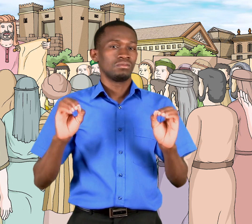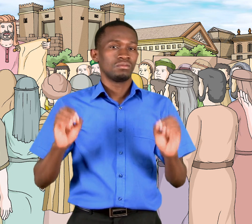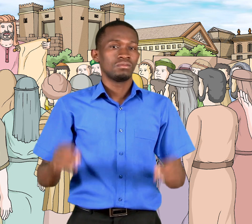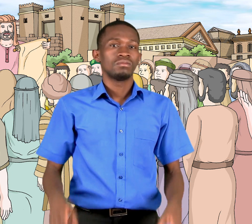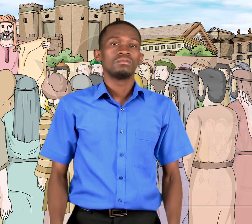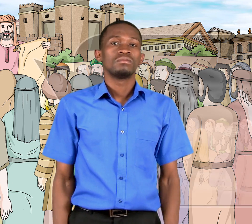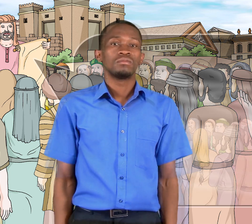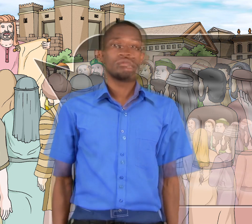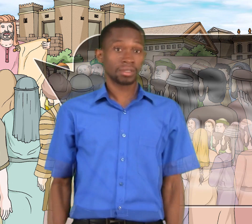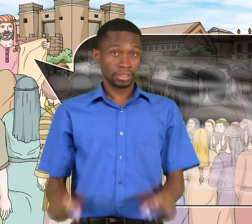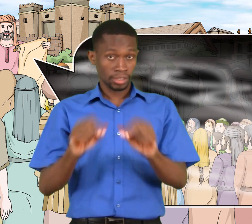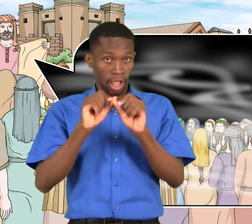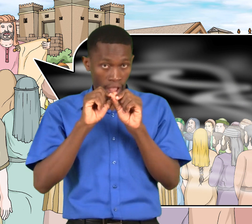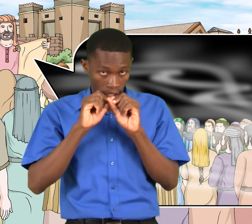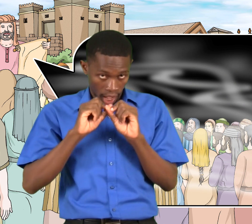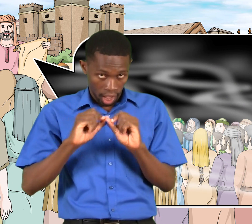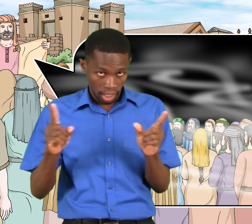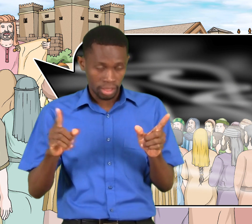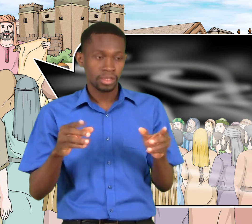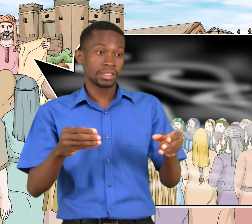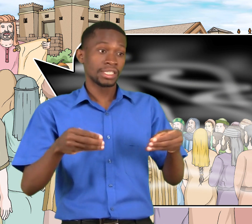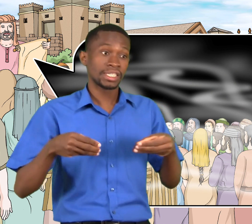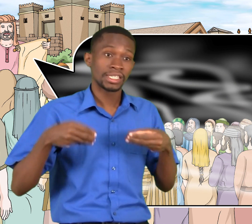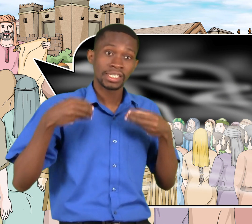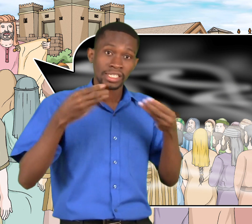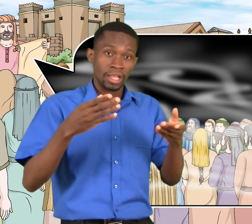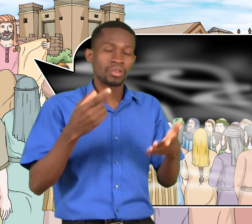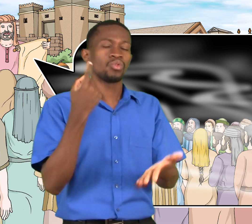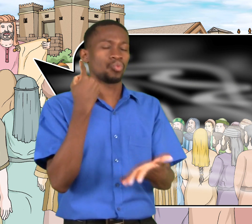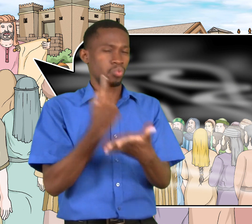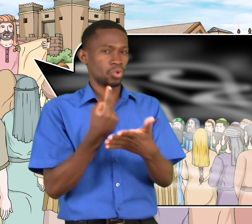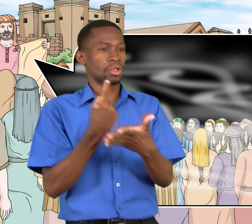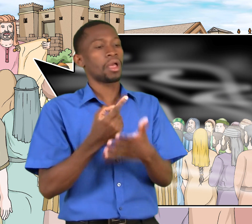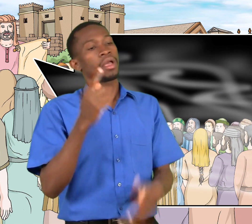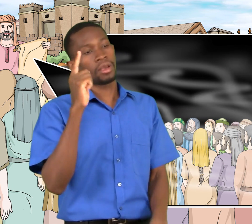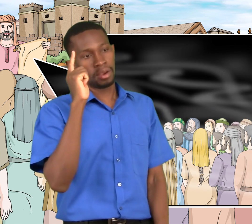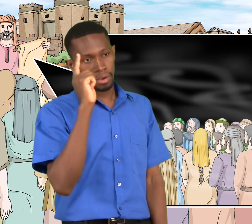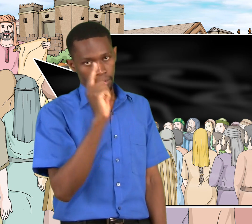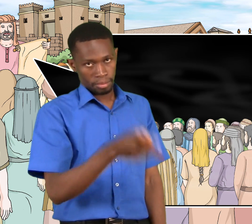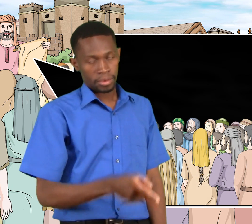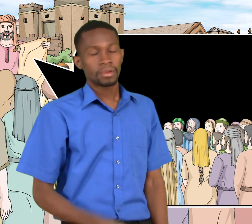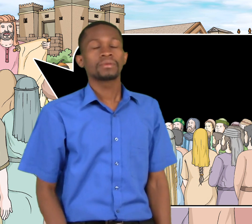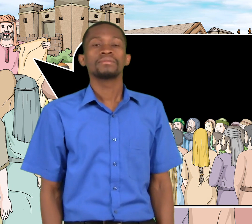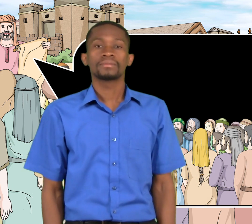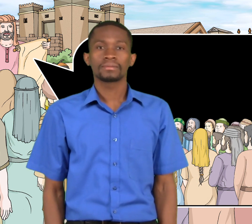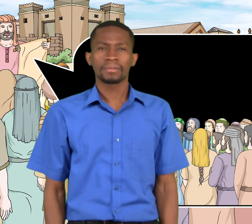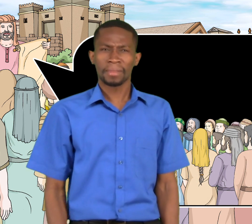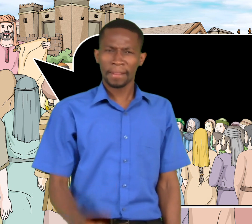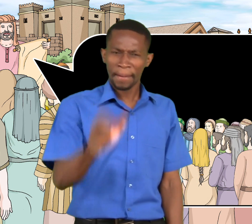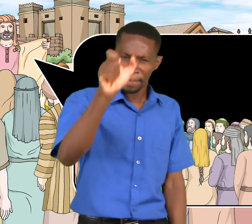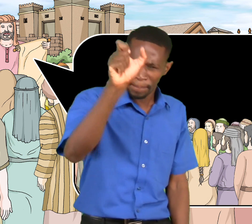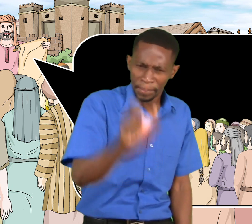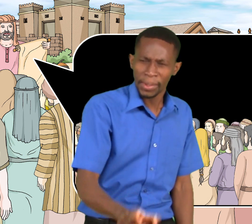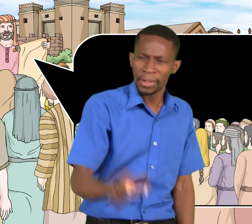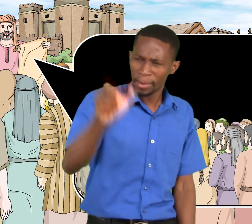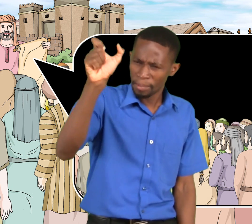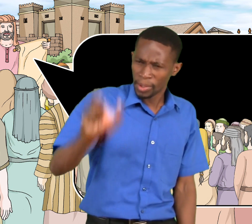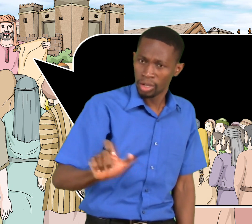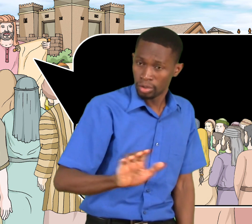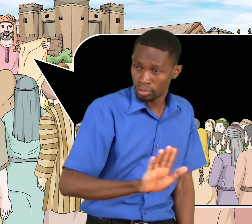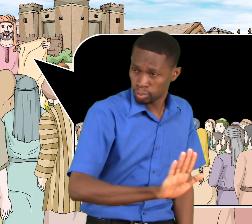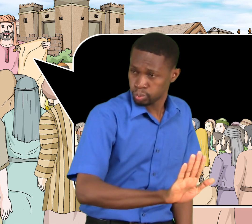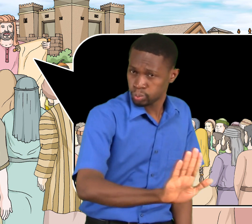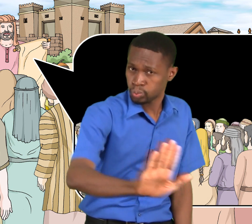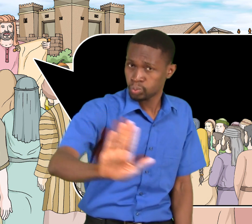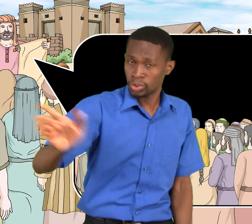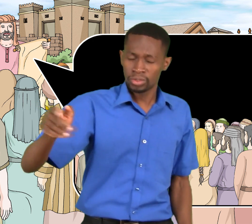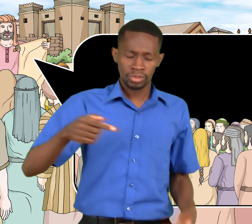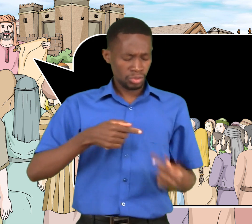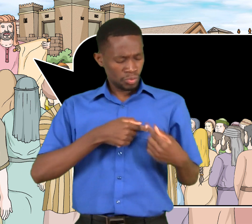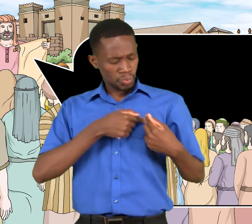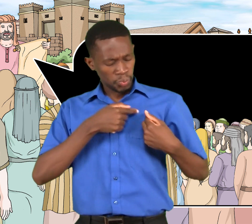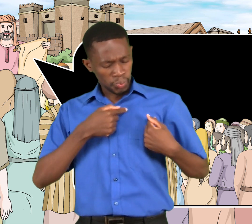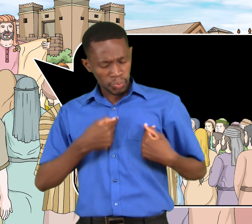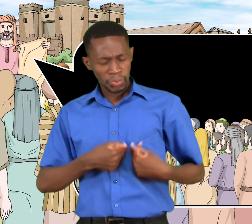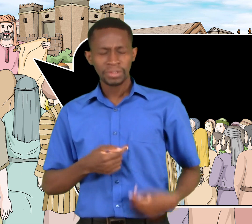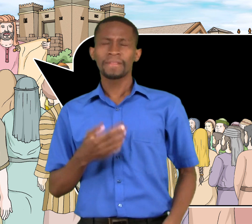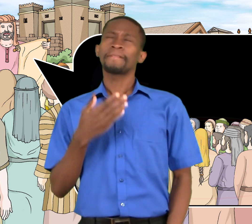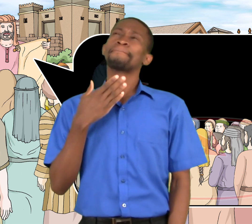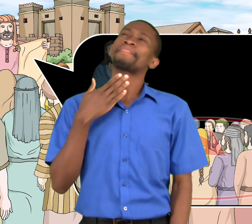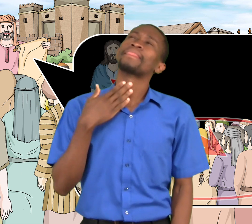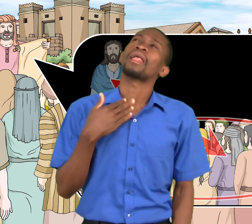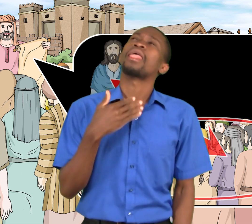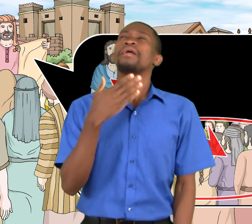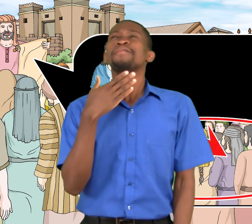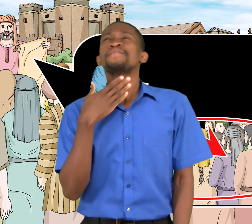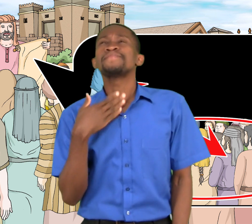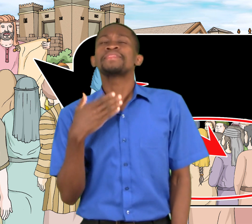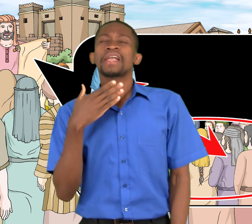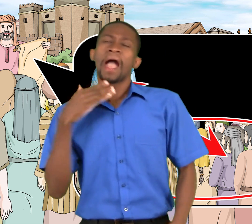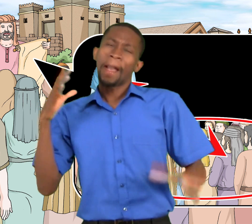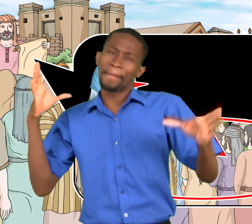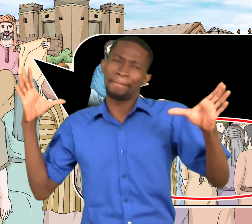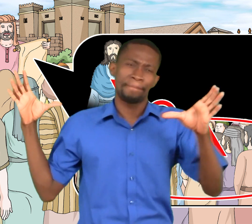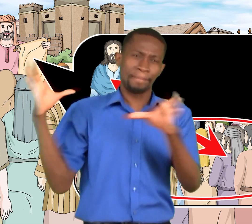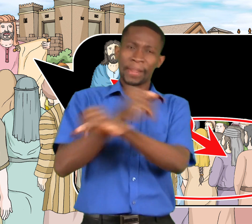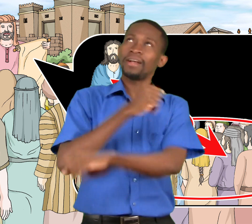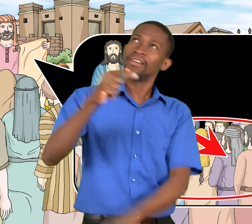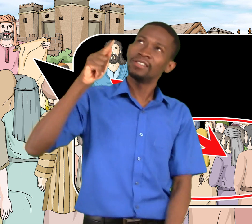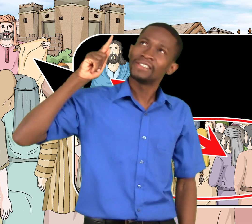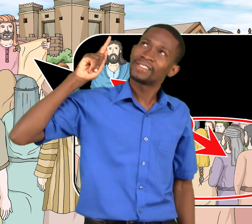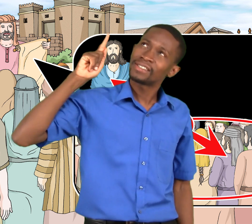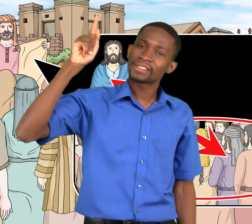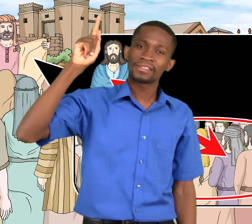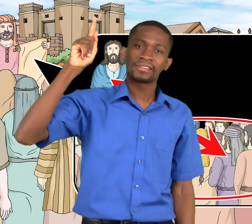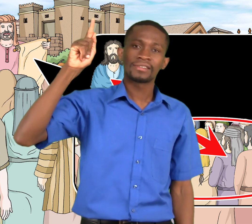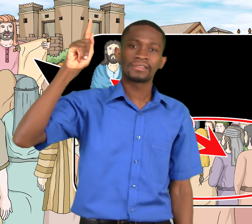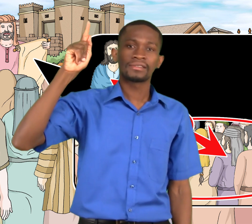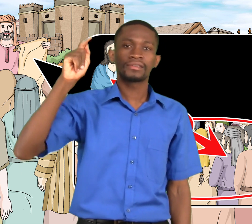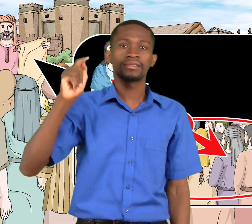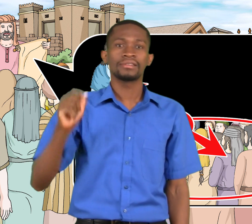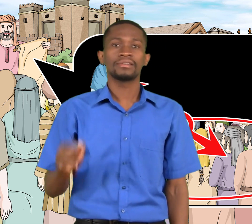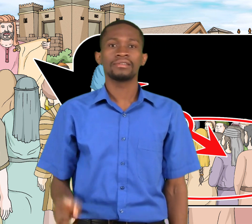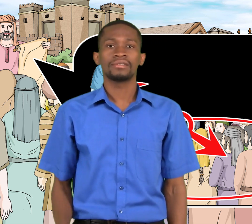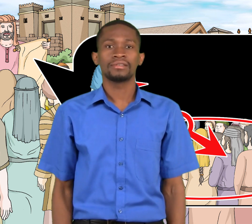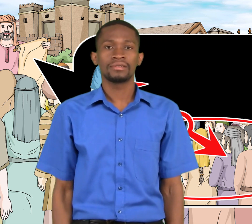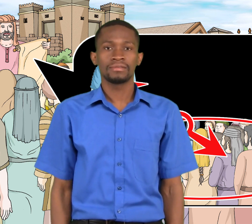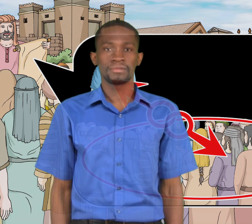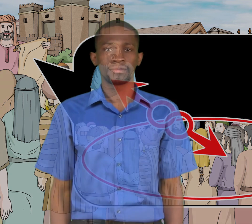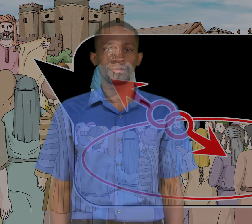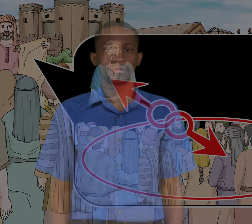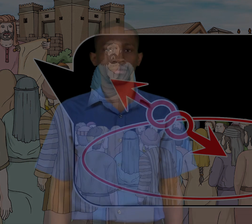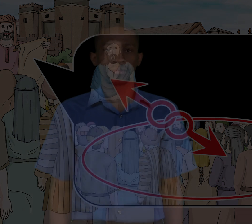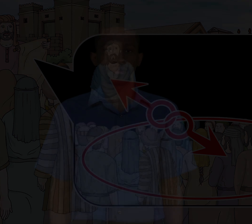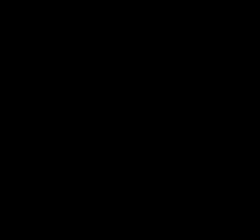And now I will show you the most excellent way.